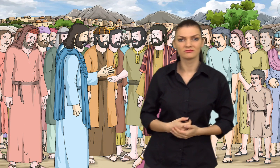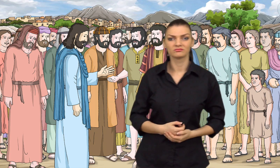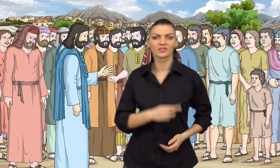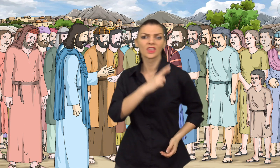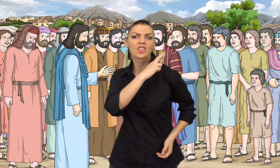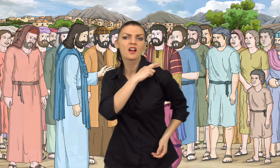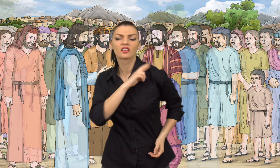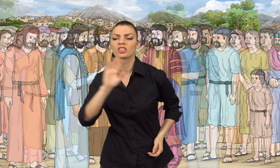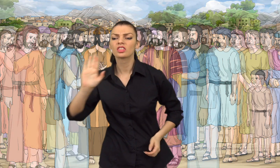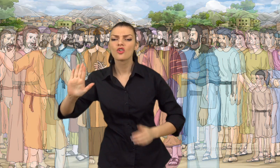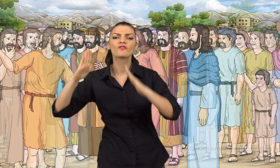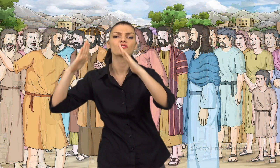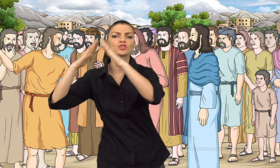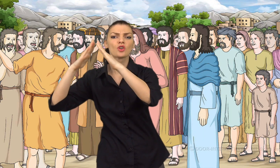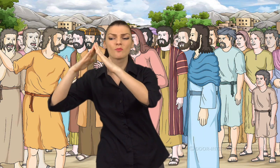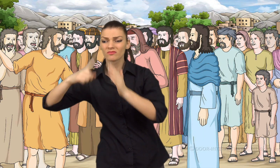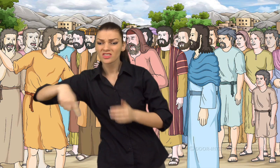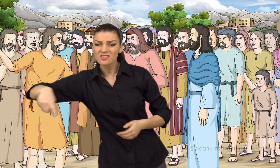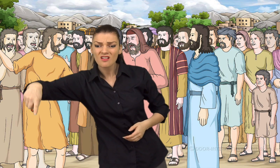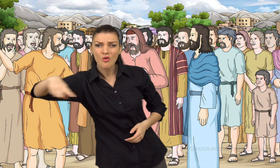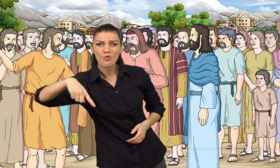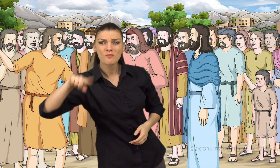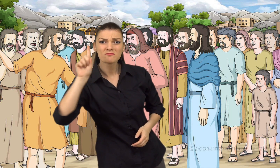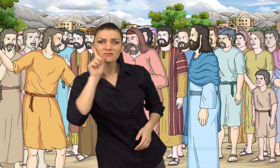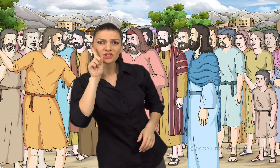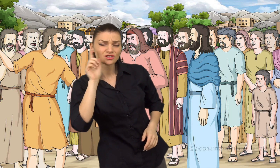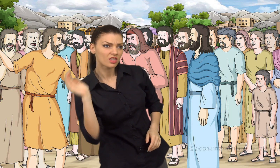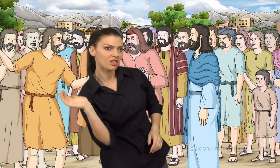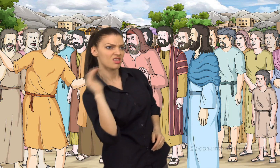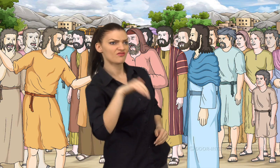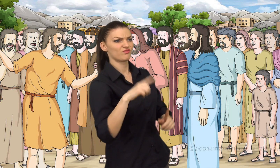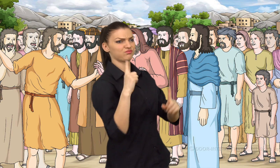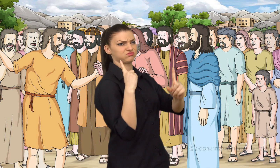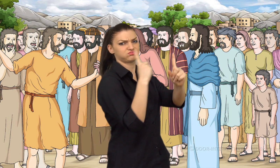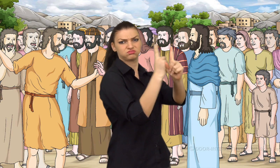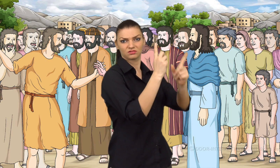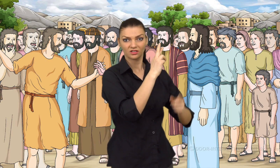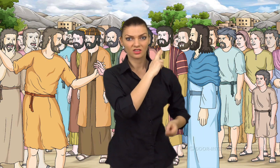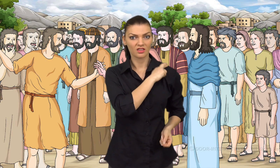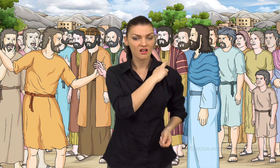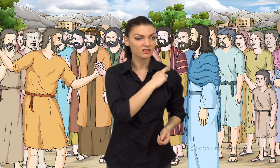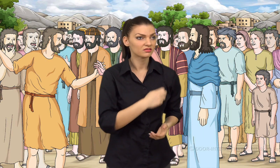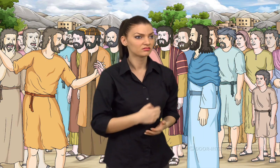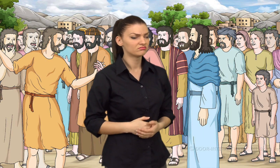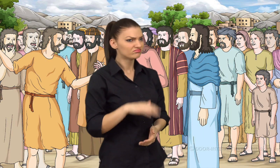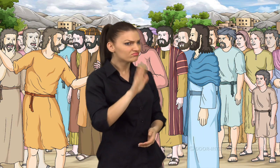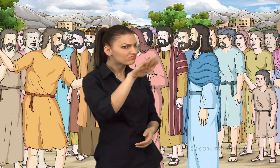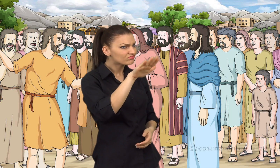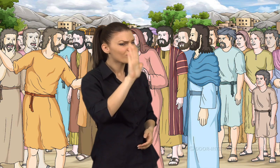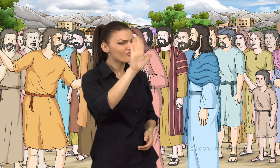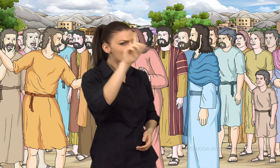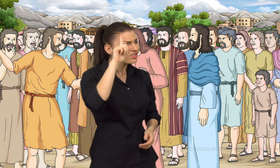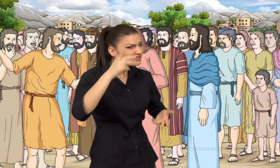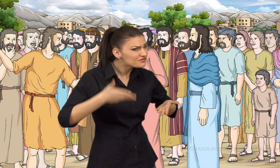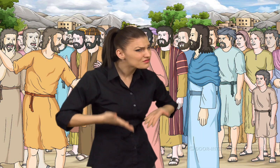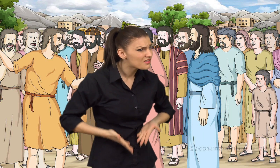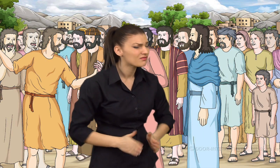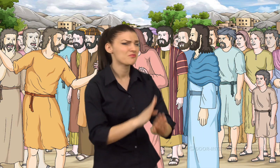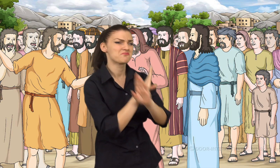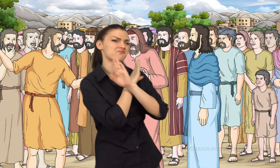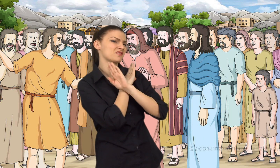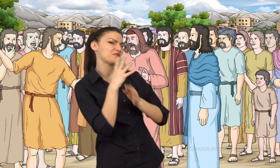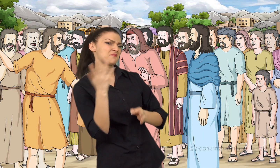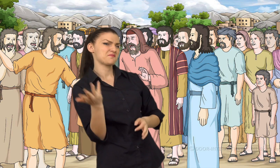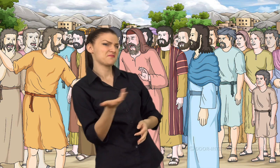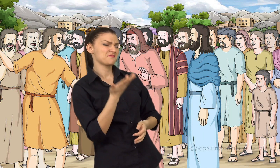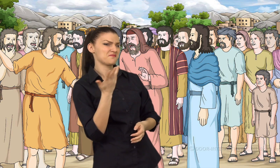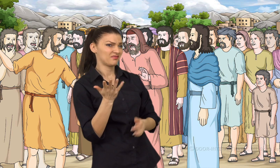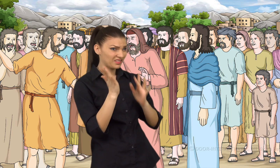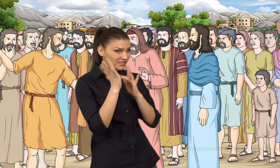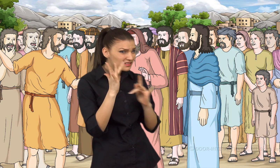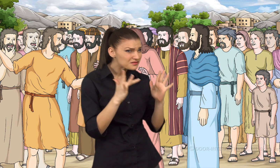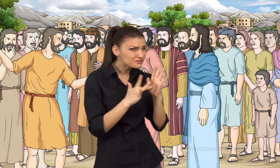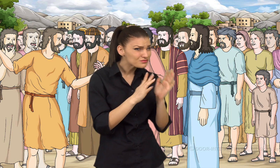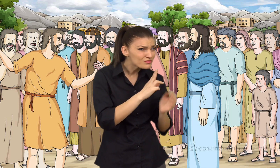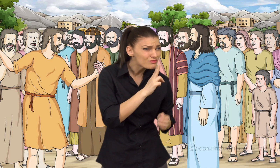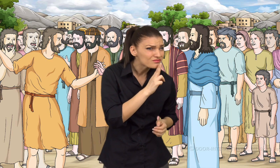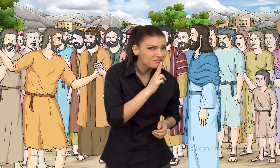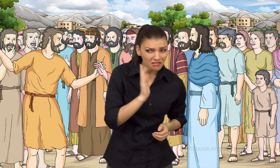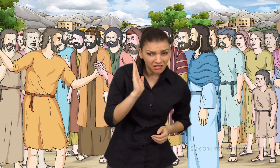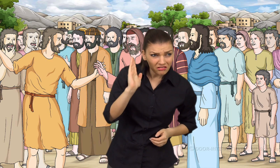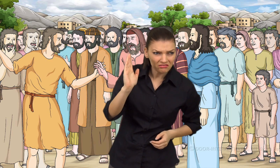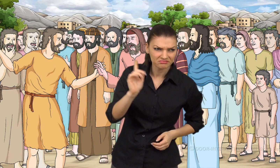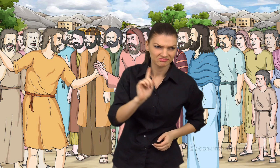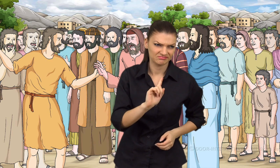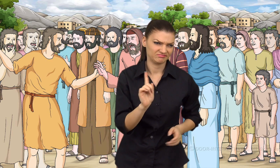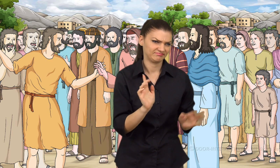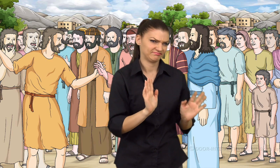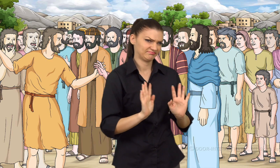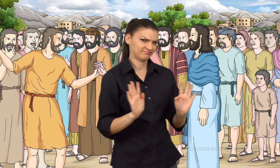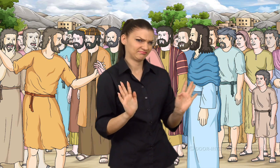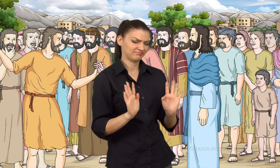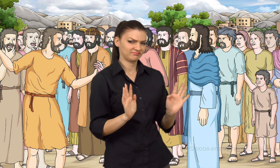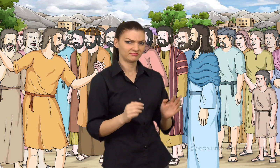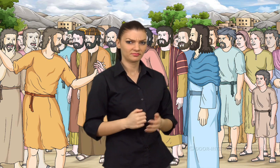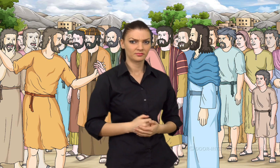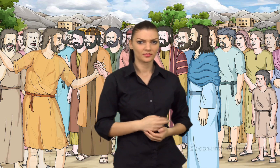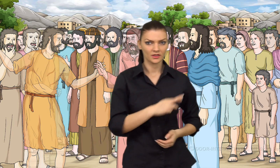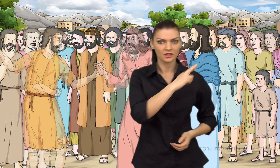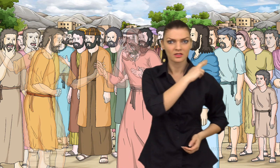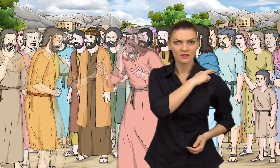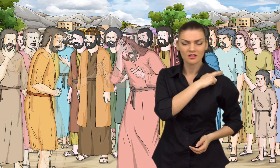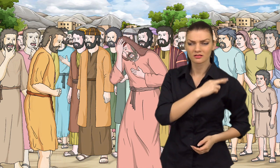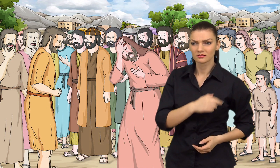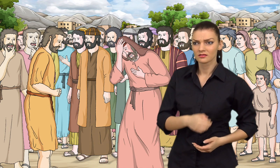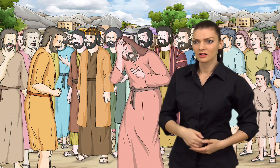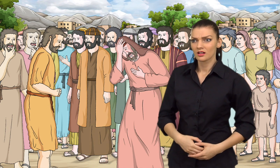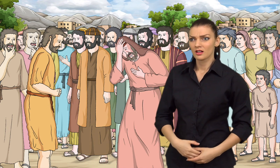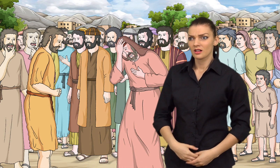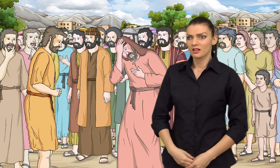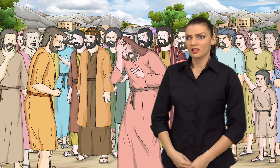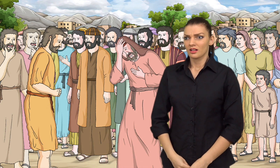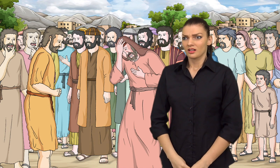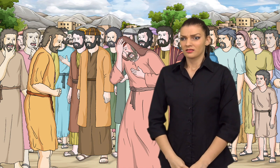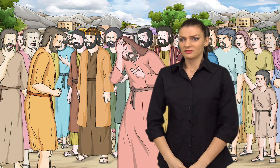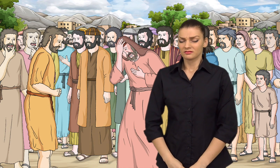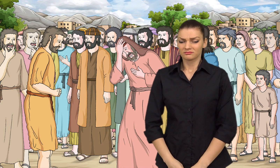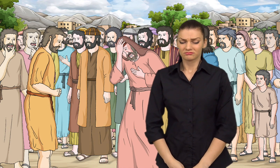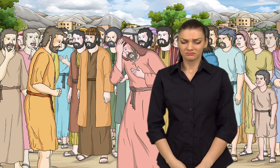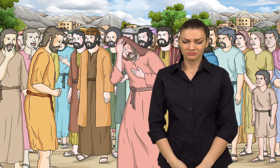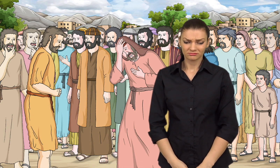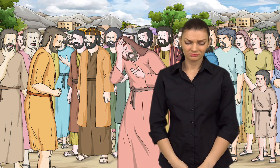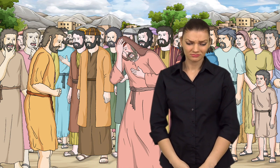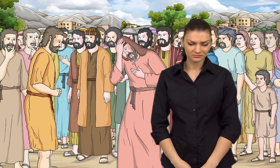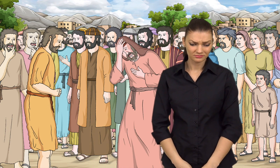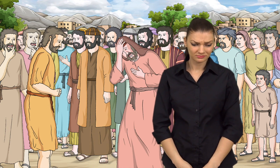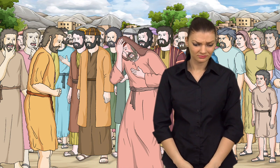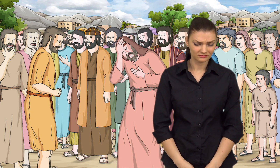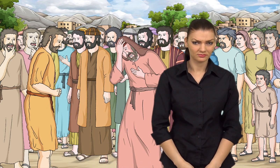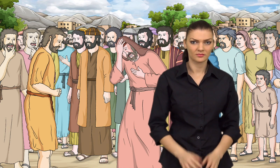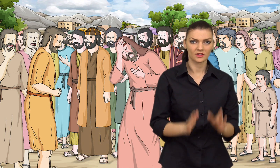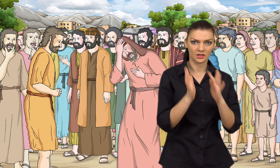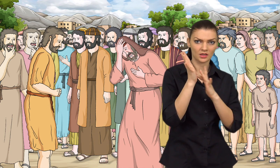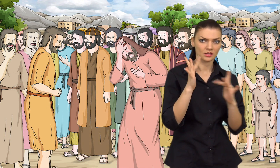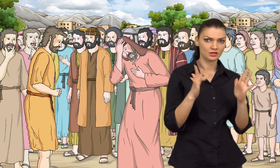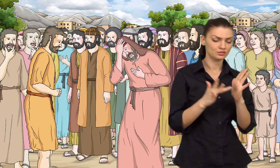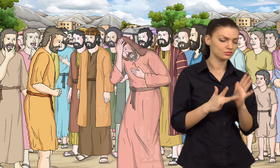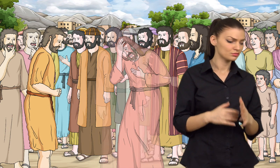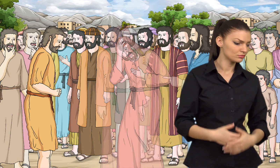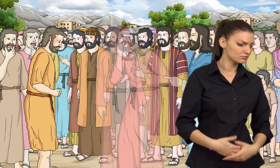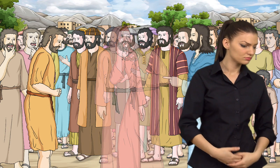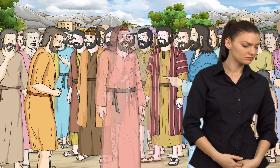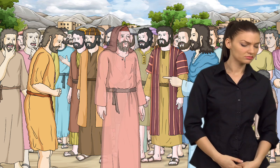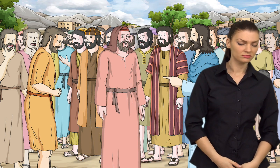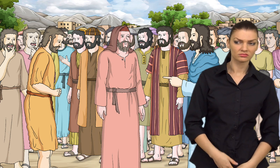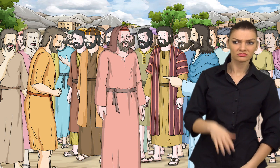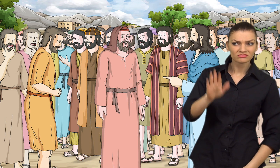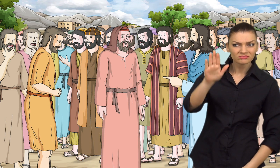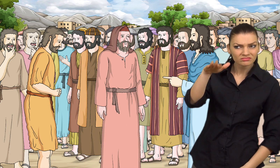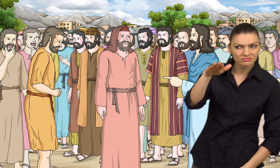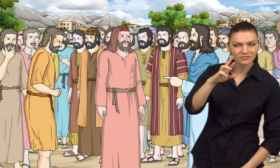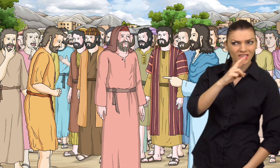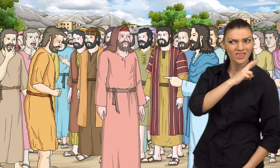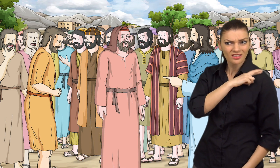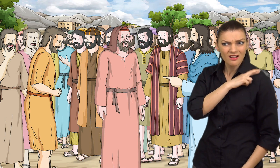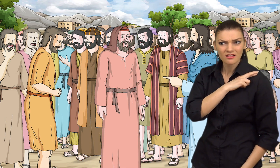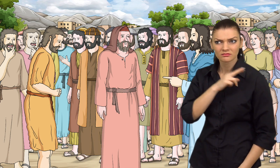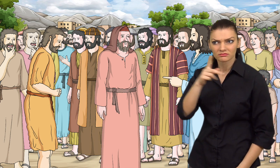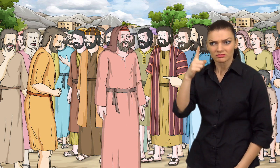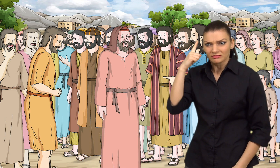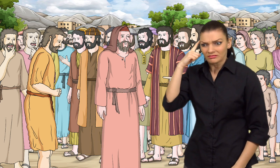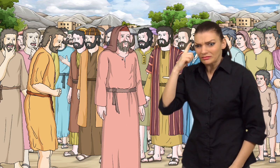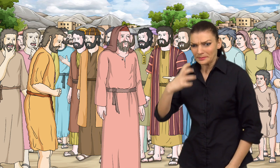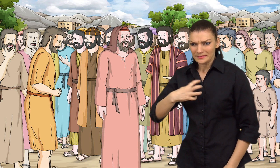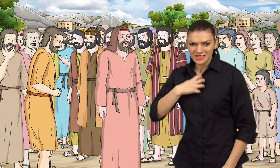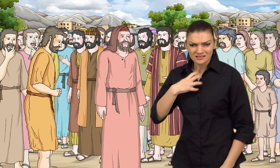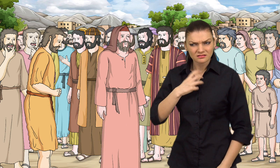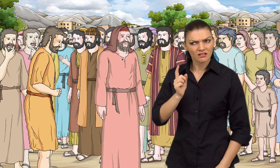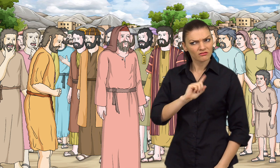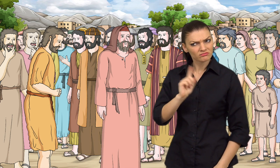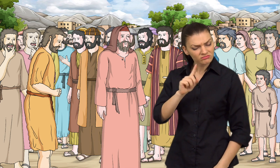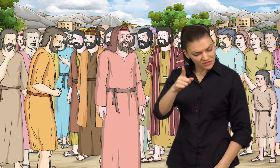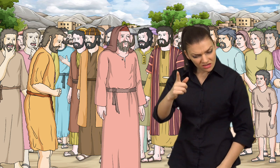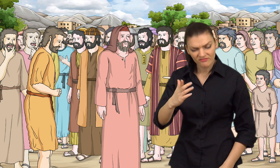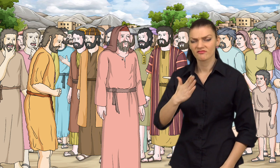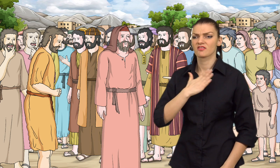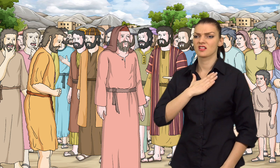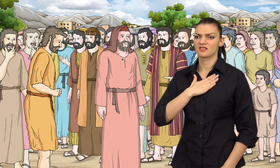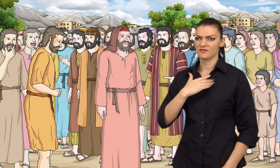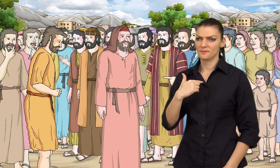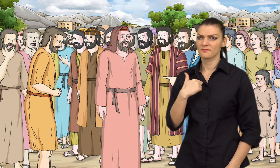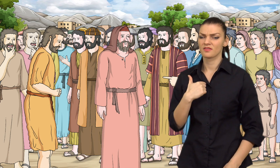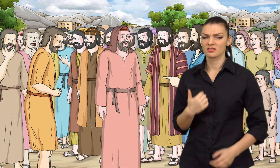Go in peace and be free of your affliction.” While He was still speaking, messengers from the house of Jairus arrived and said, “Your daughter is dead;